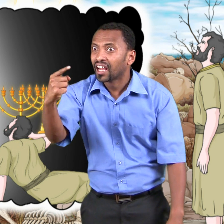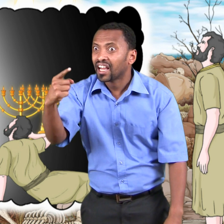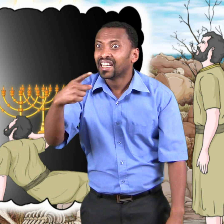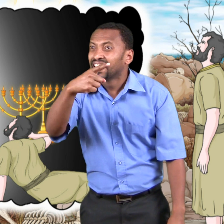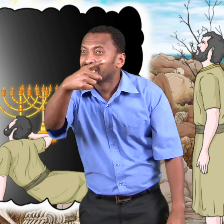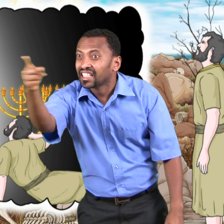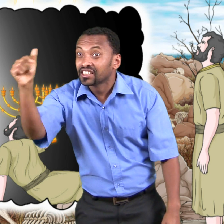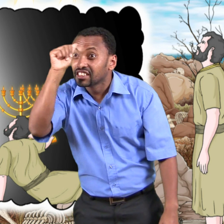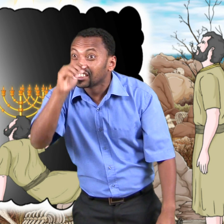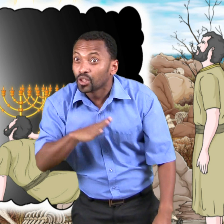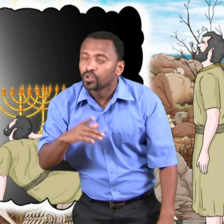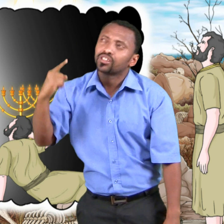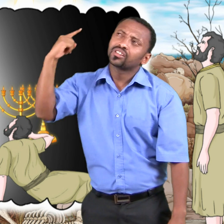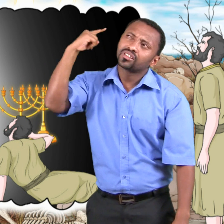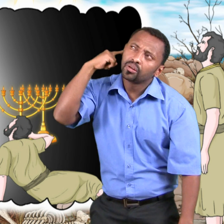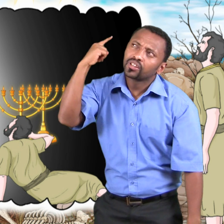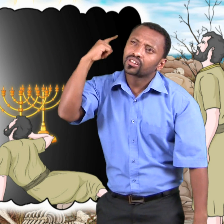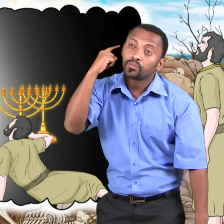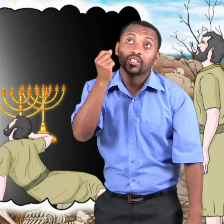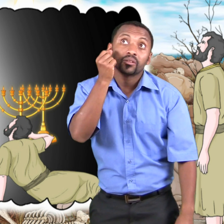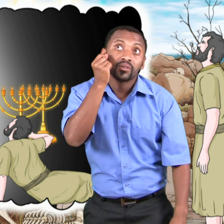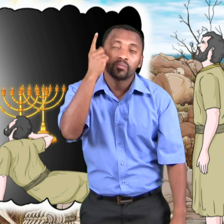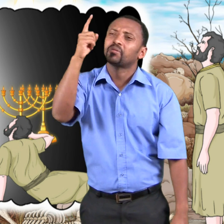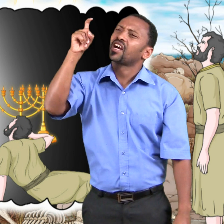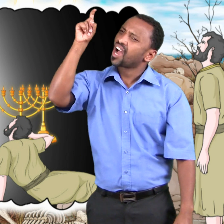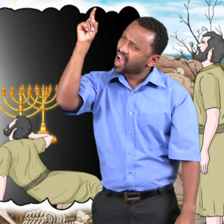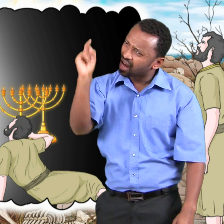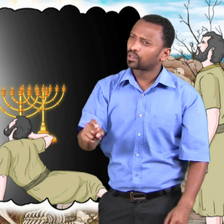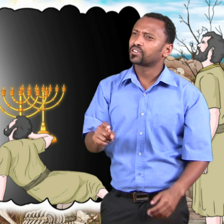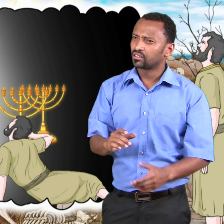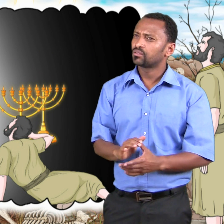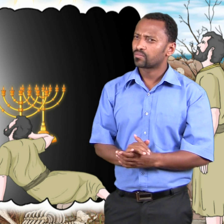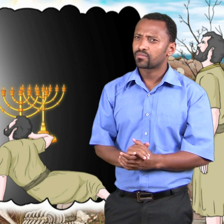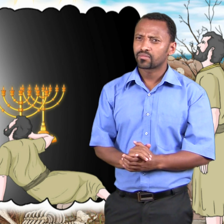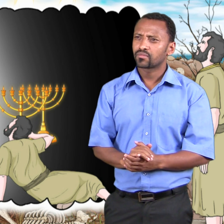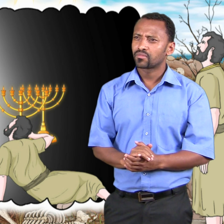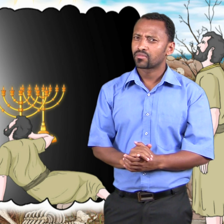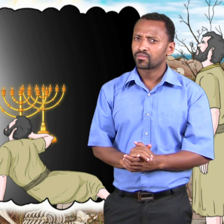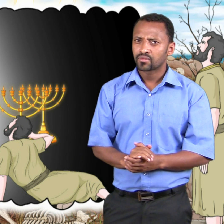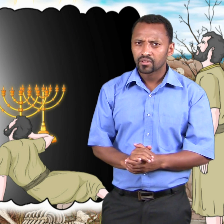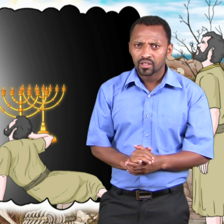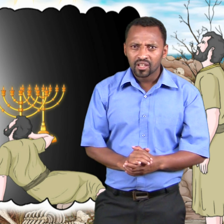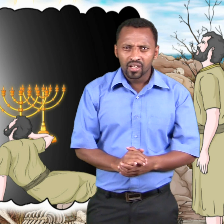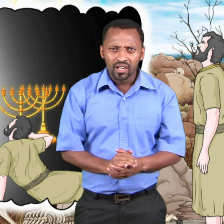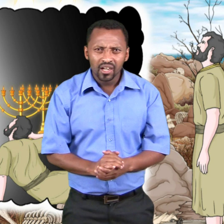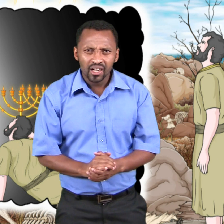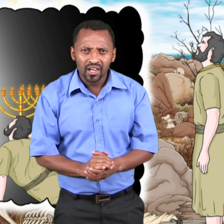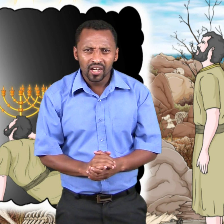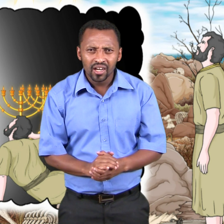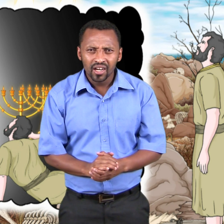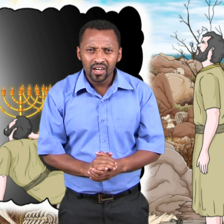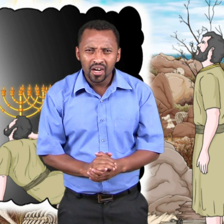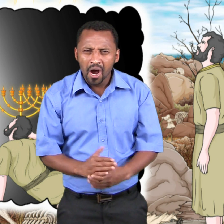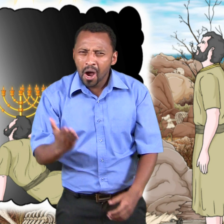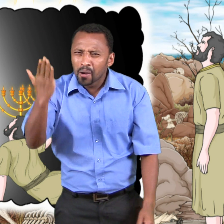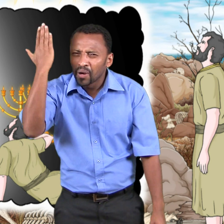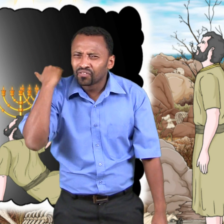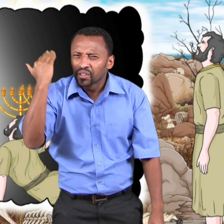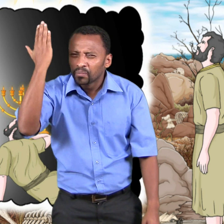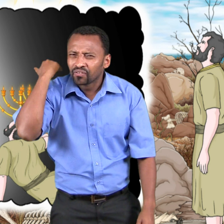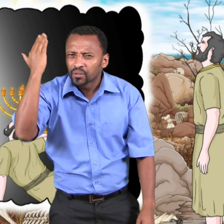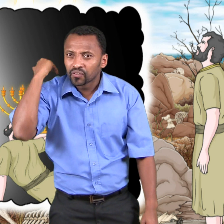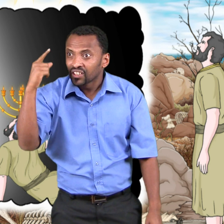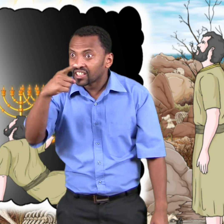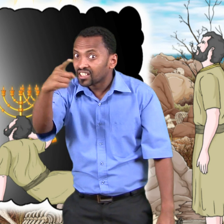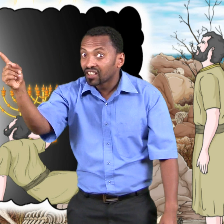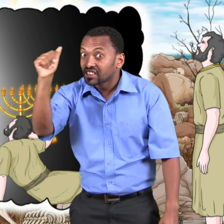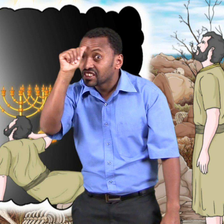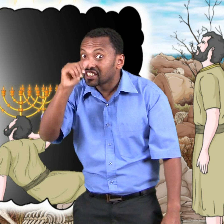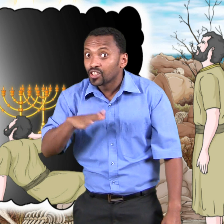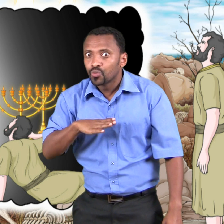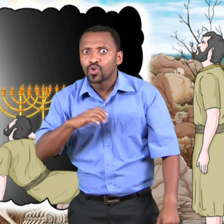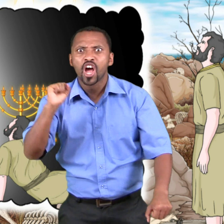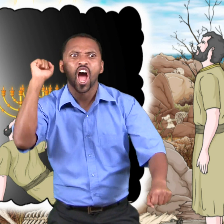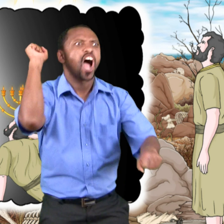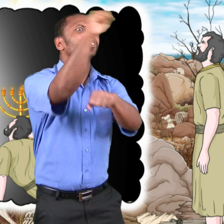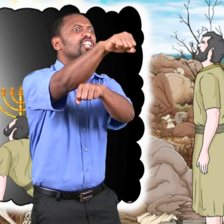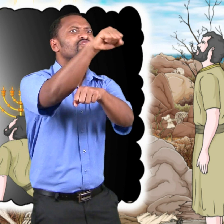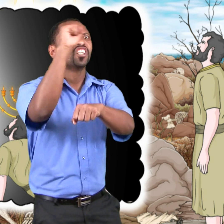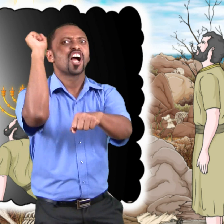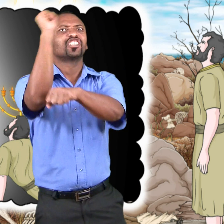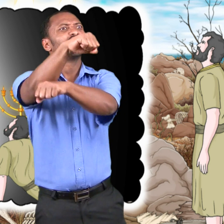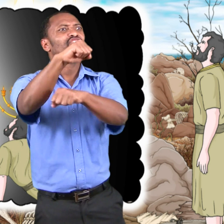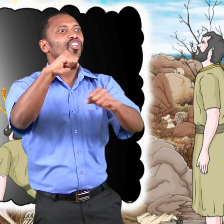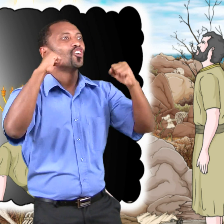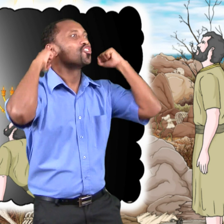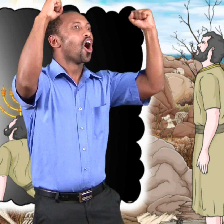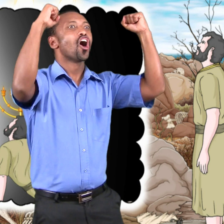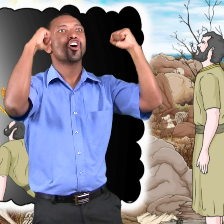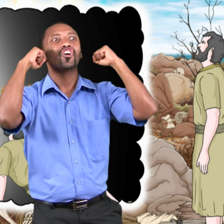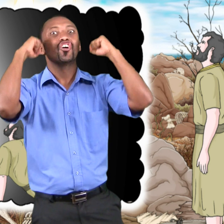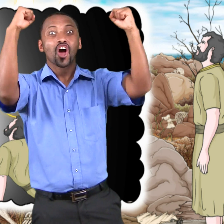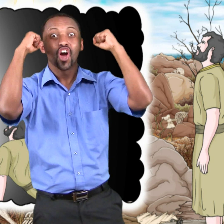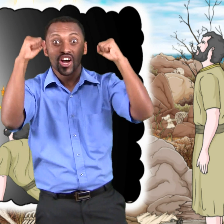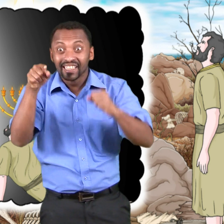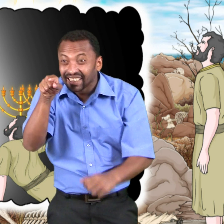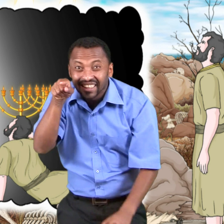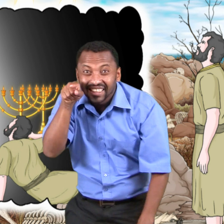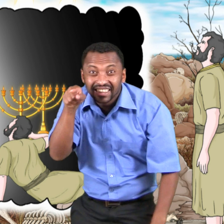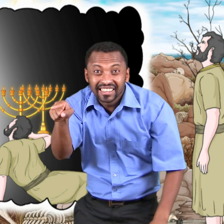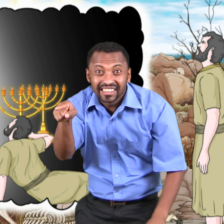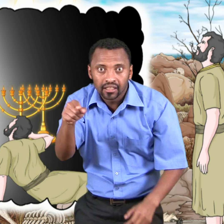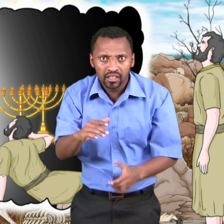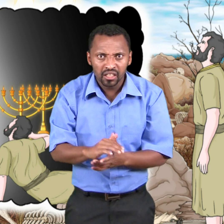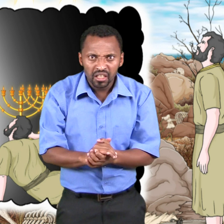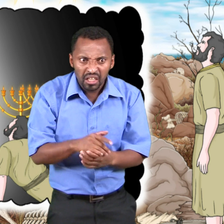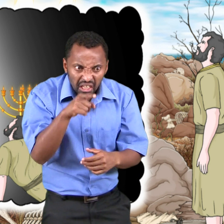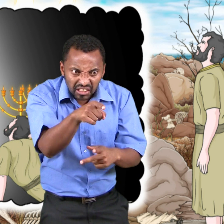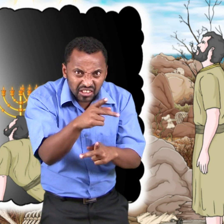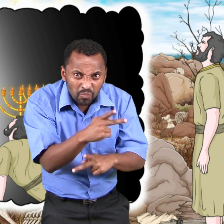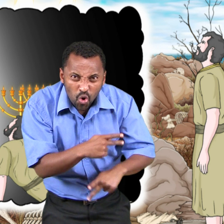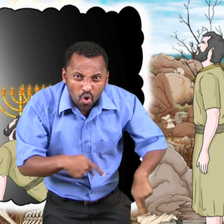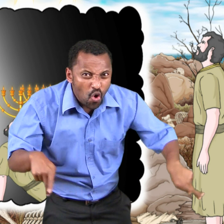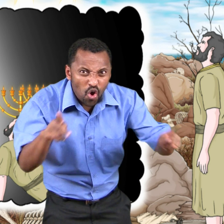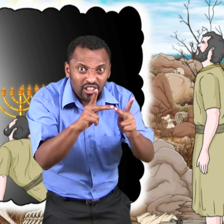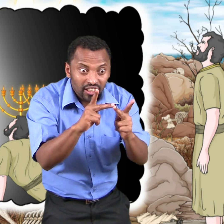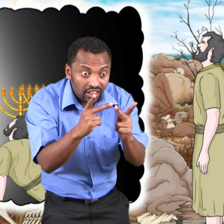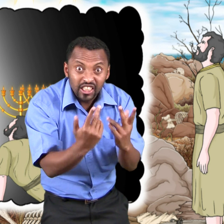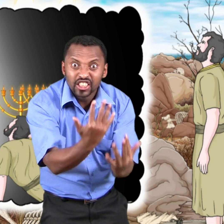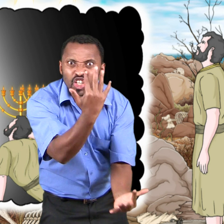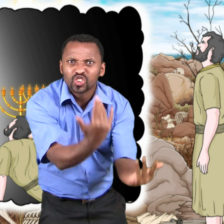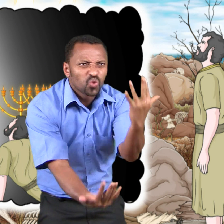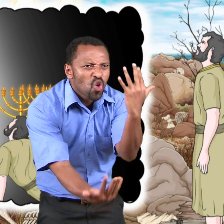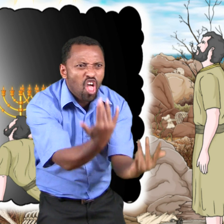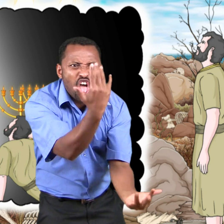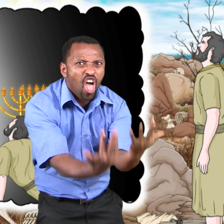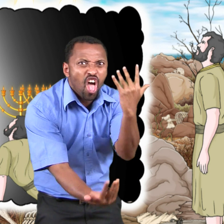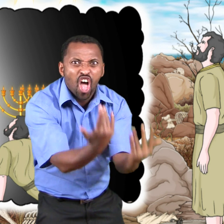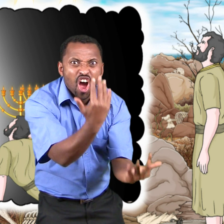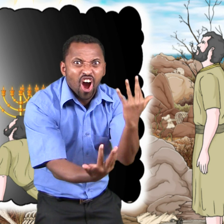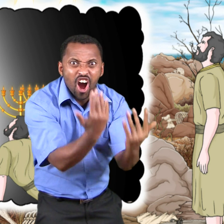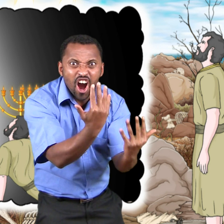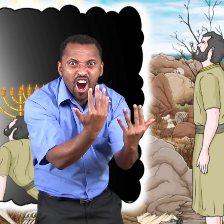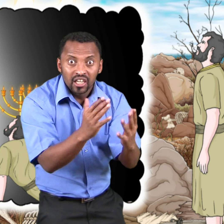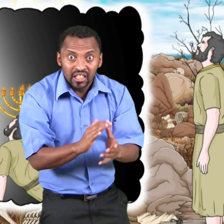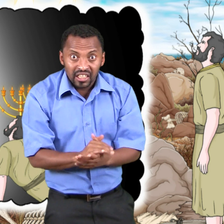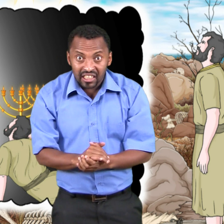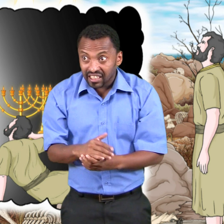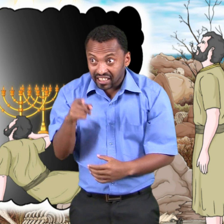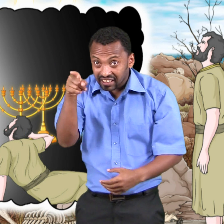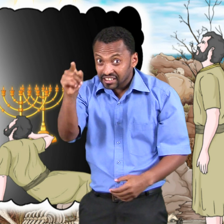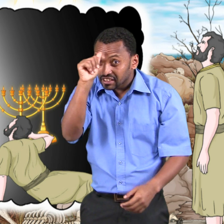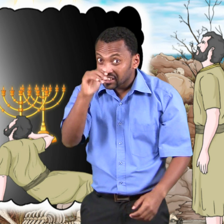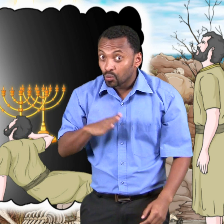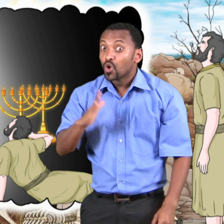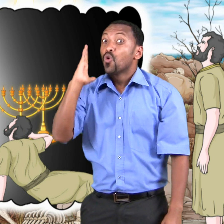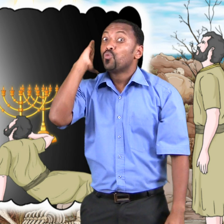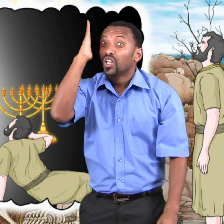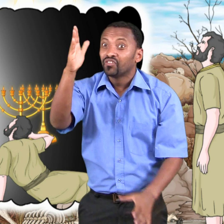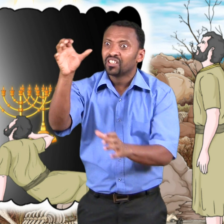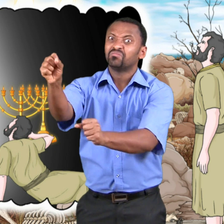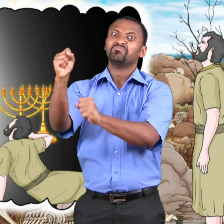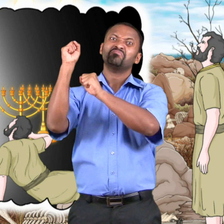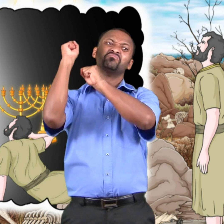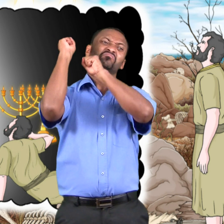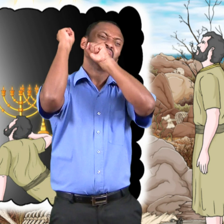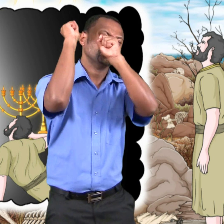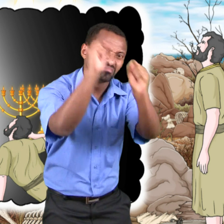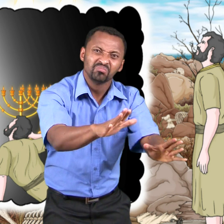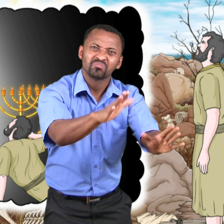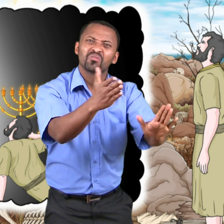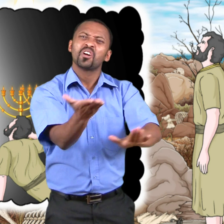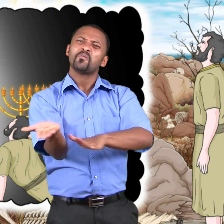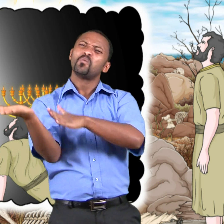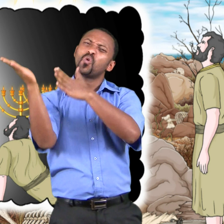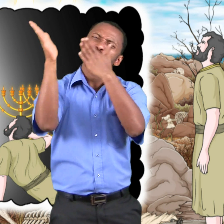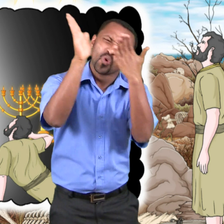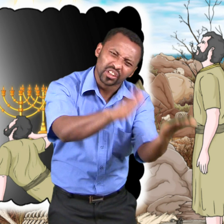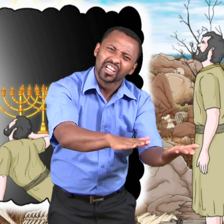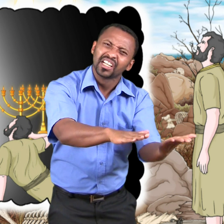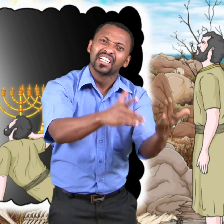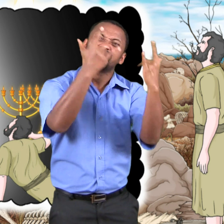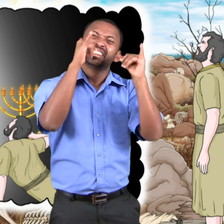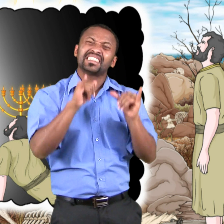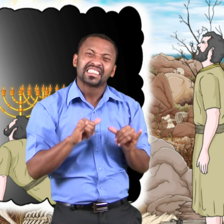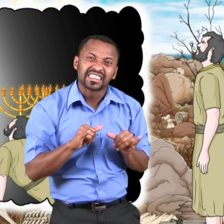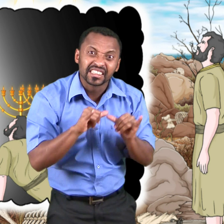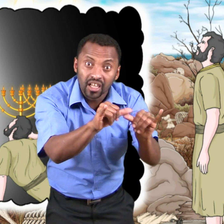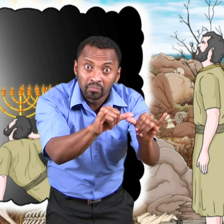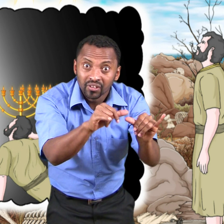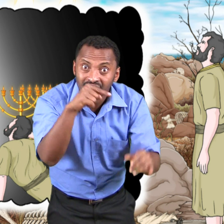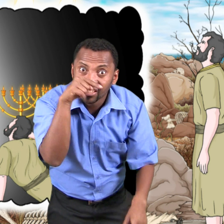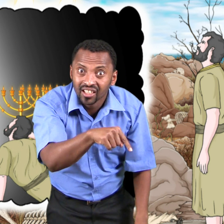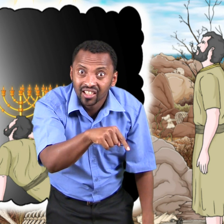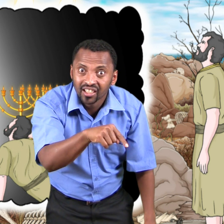He who has an ear, let him hear what the Spirit says to the churches.